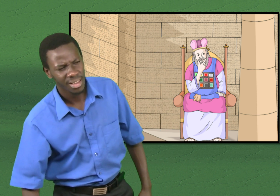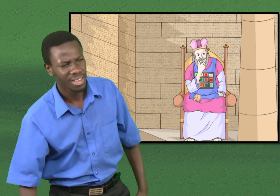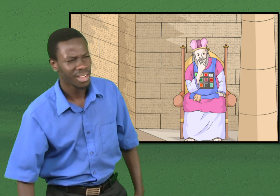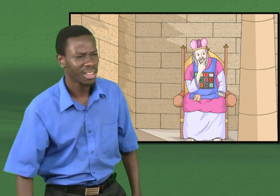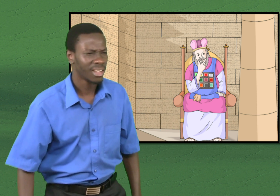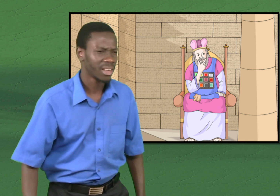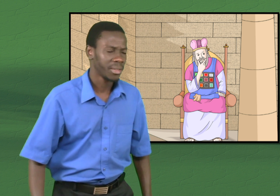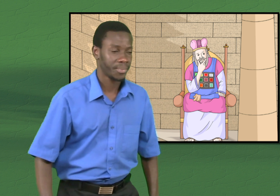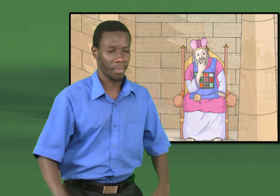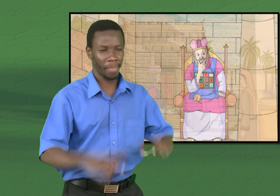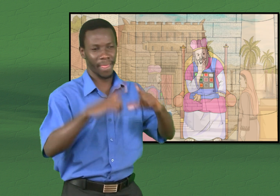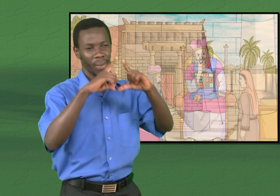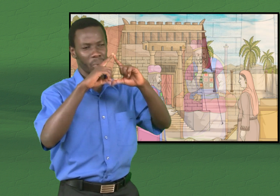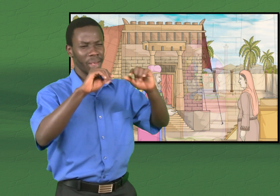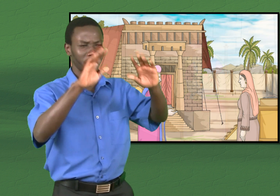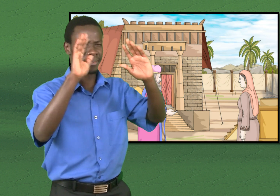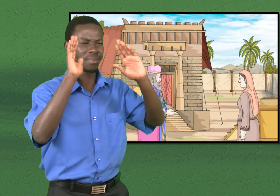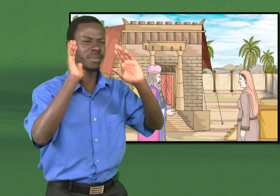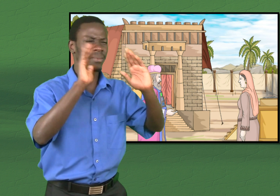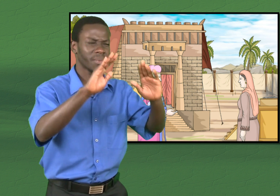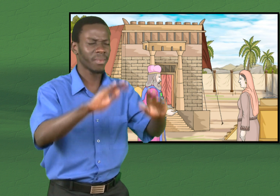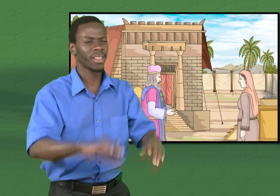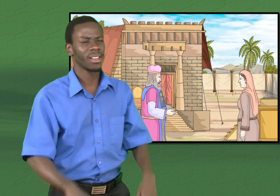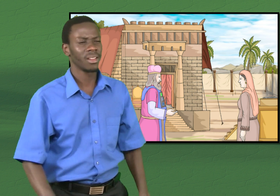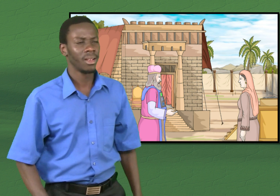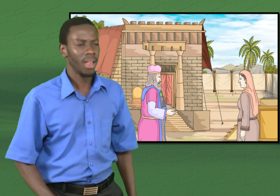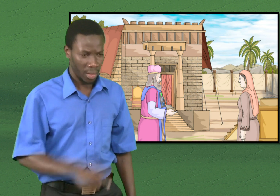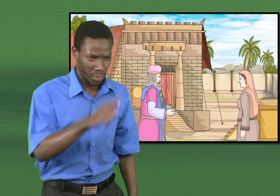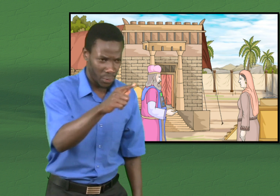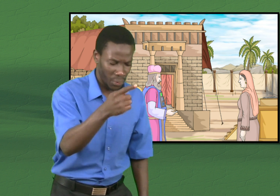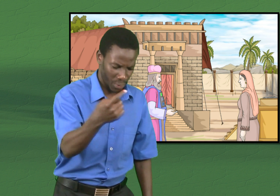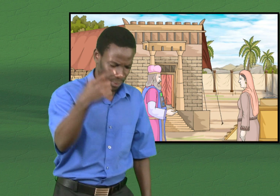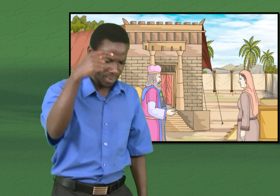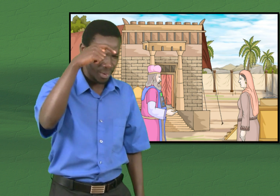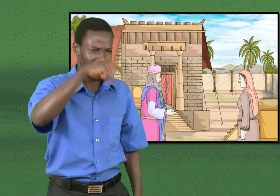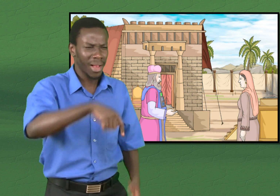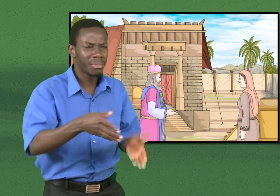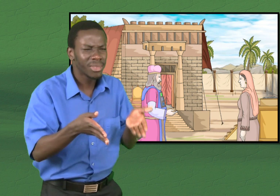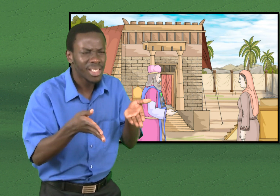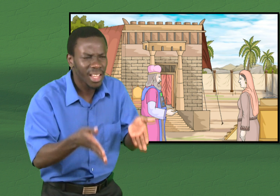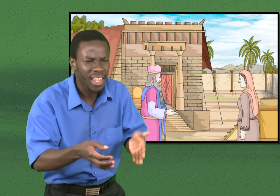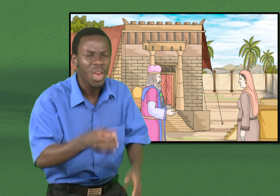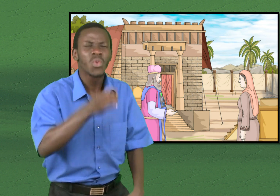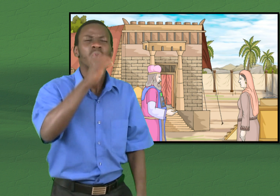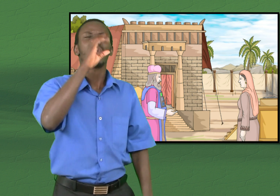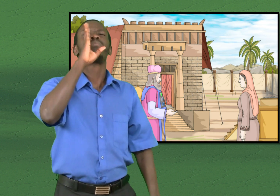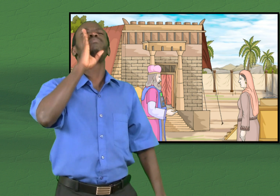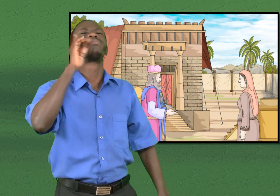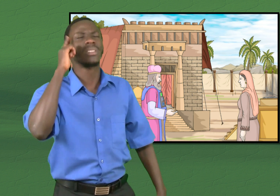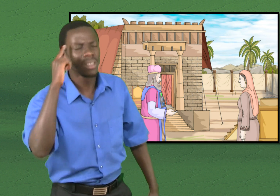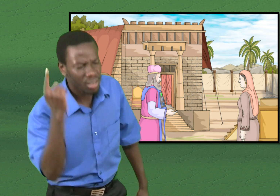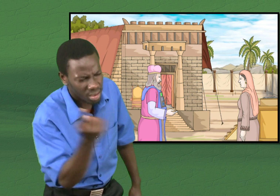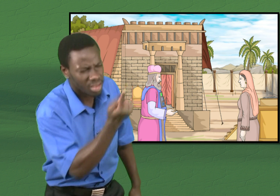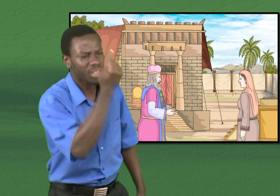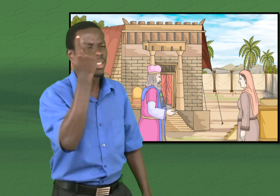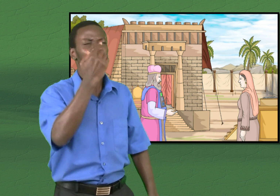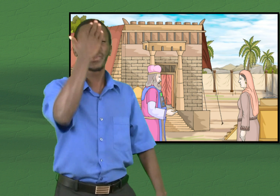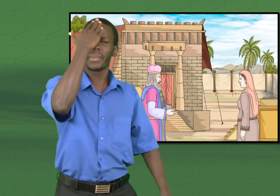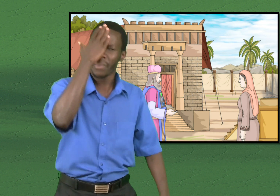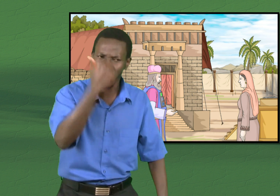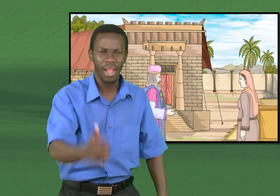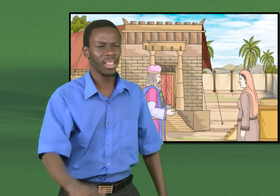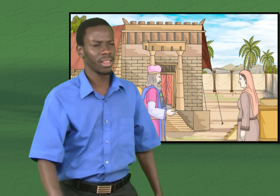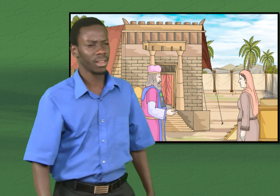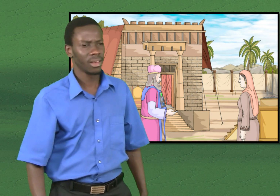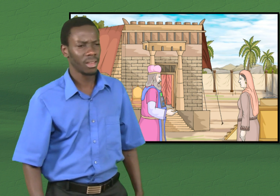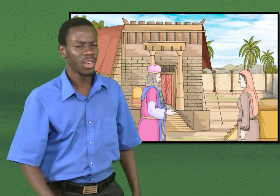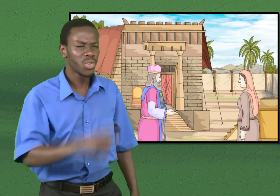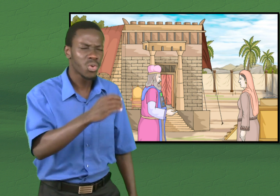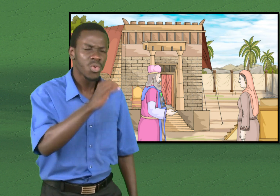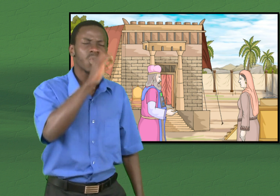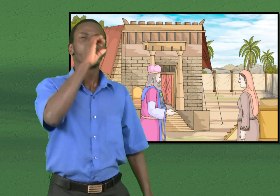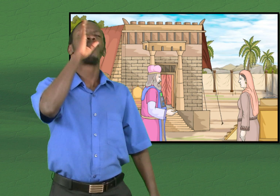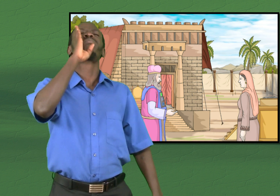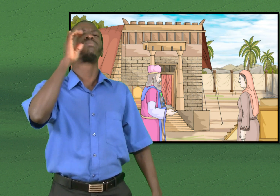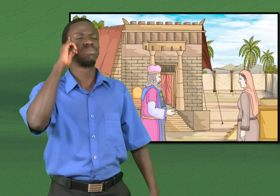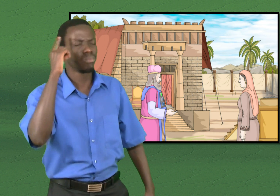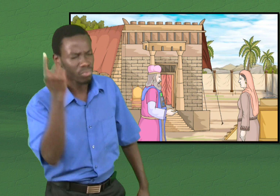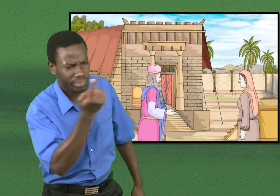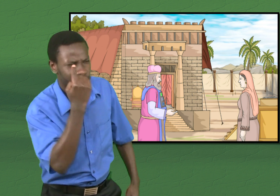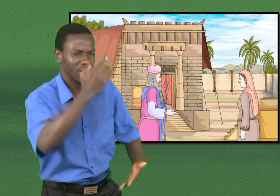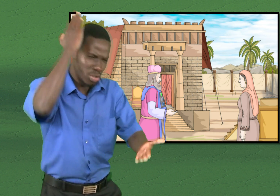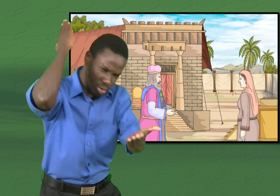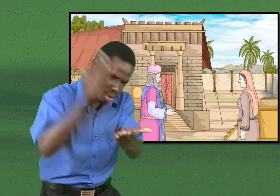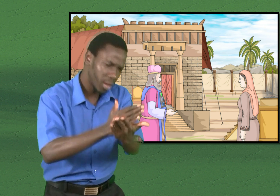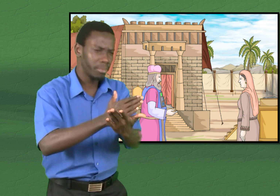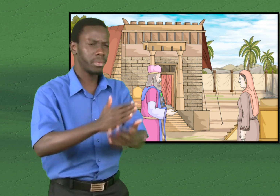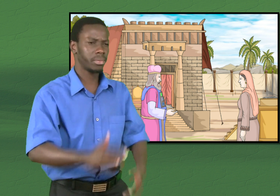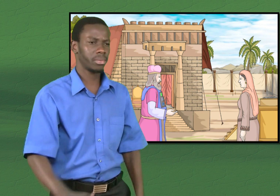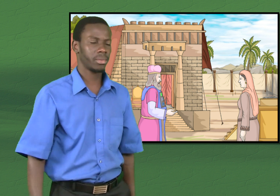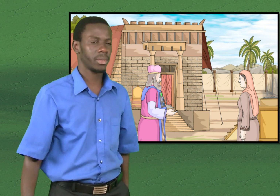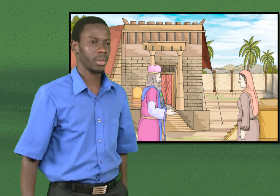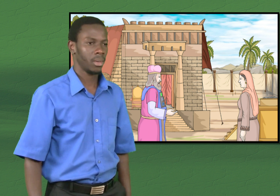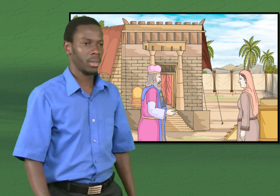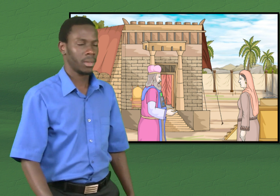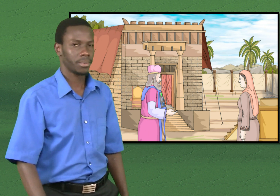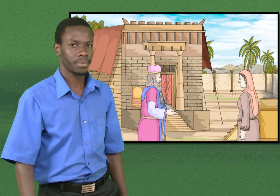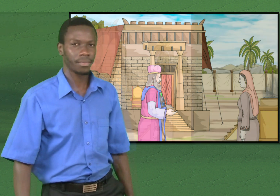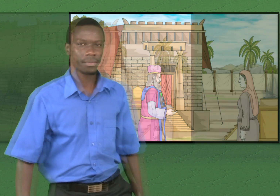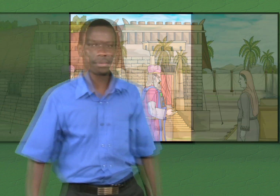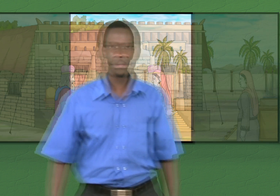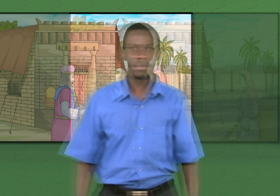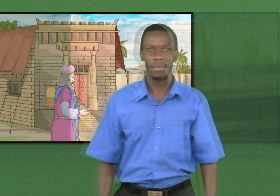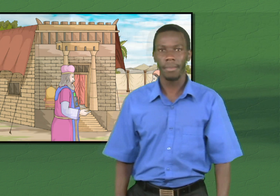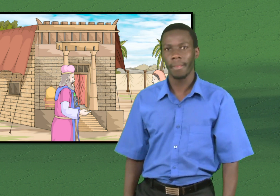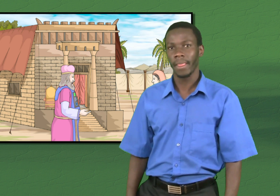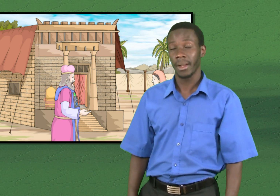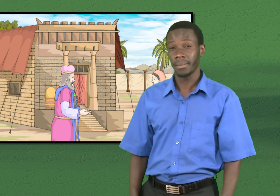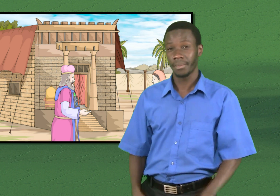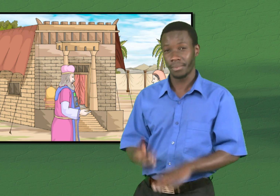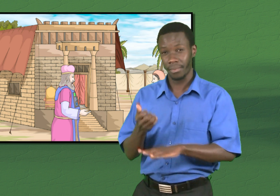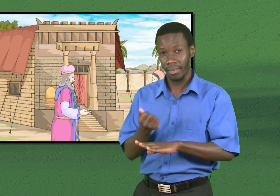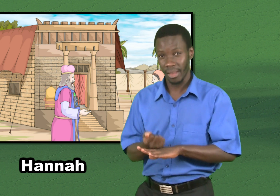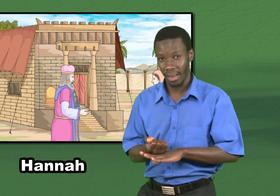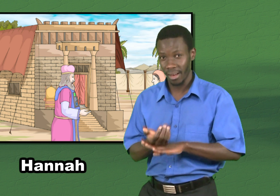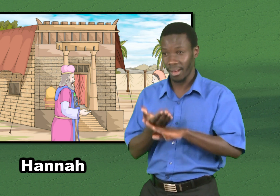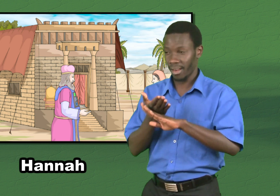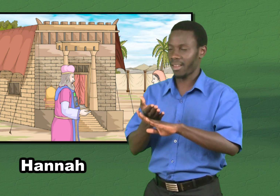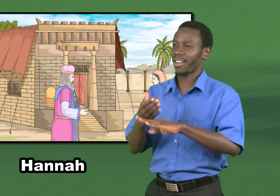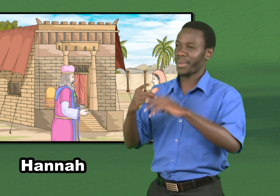So Eli thought she was drunk and said to her, “How long will you be drunk? Put away your wine!”